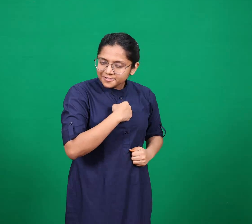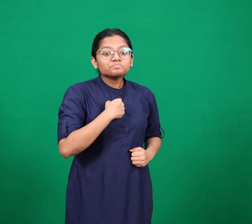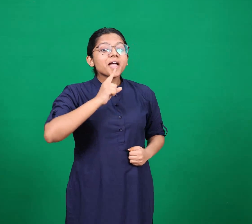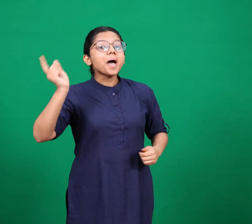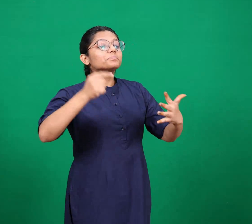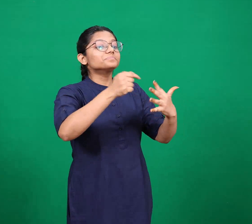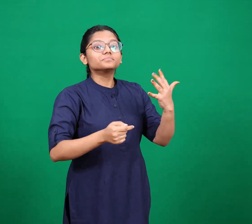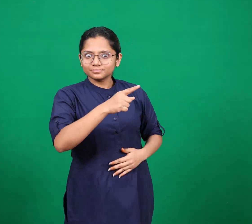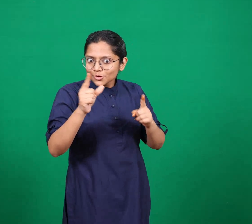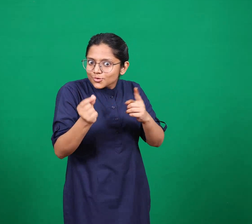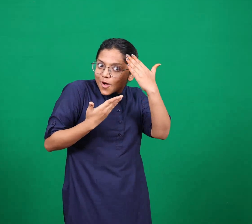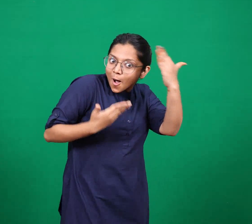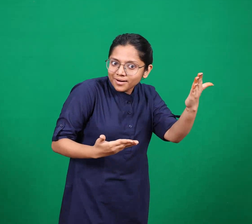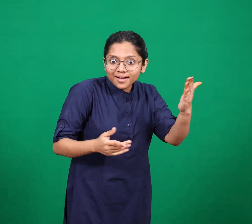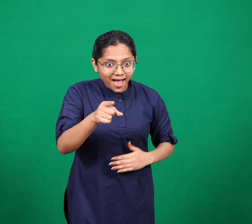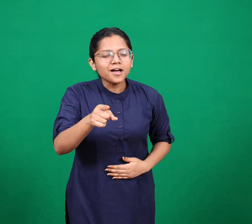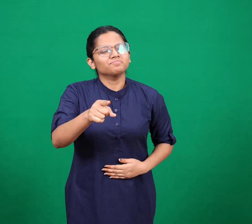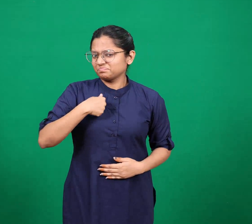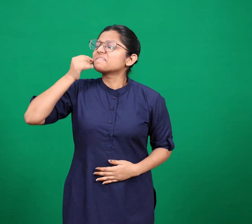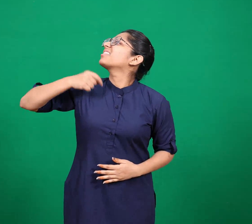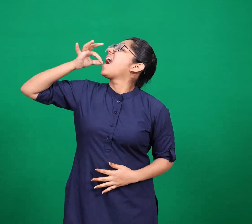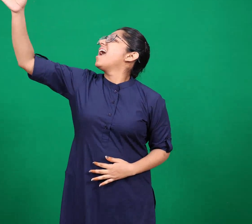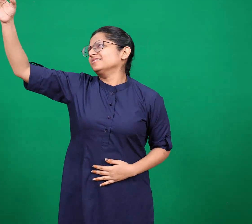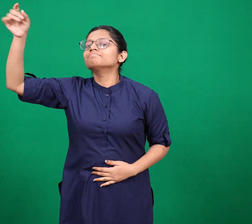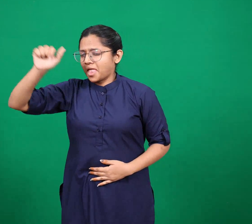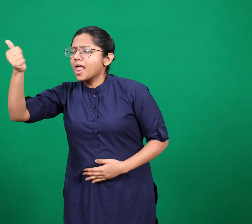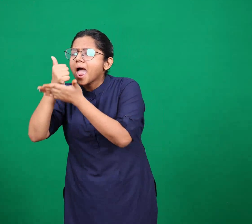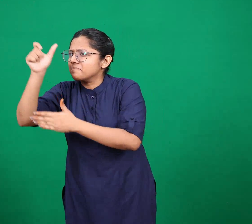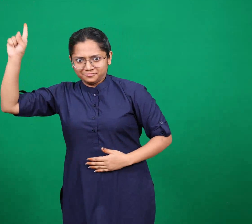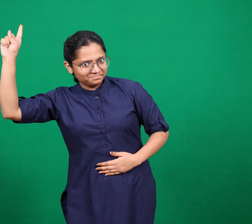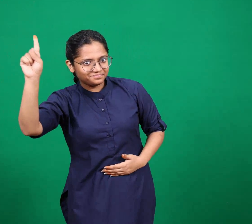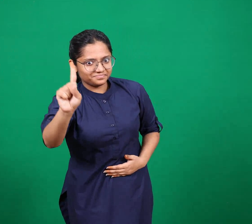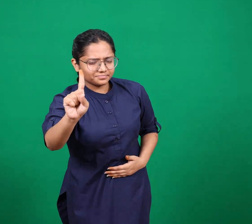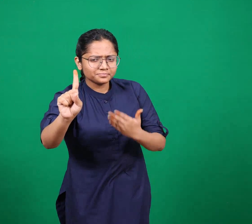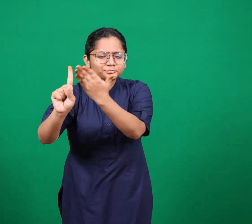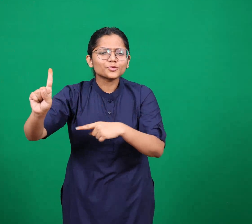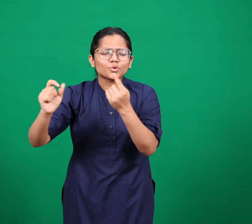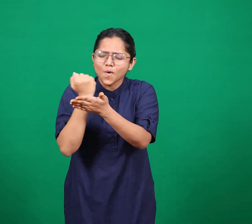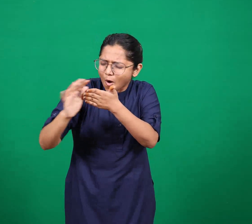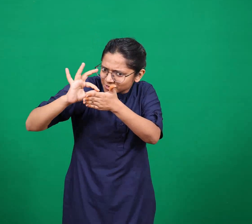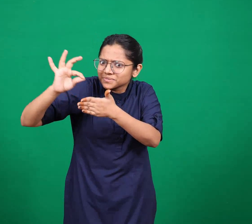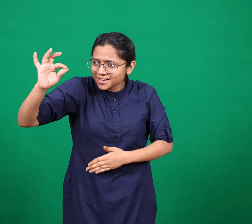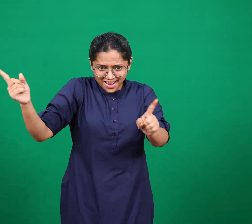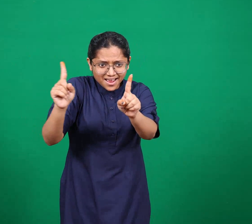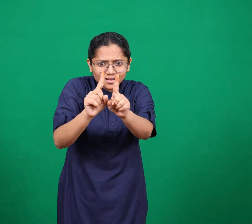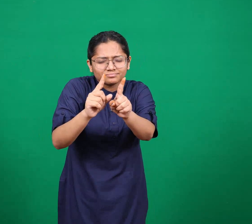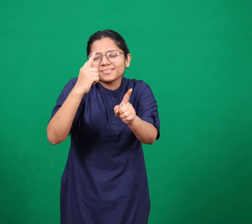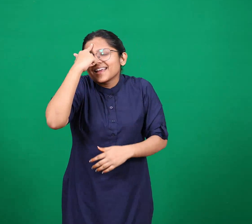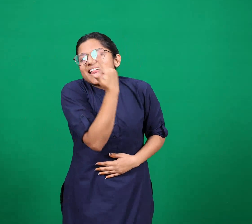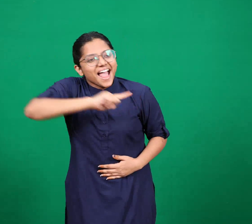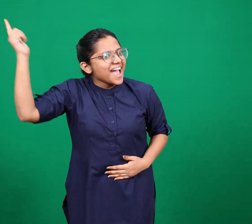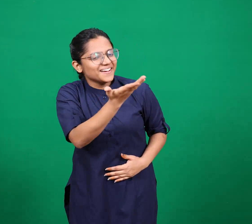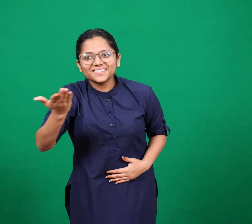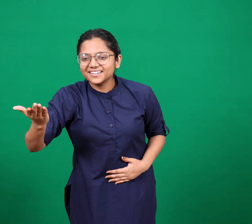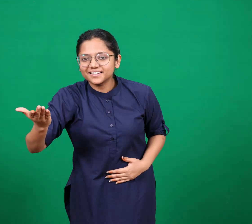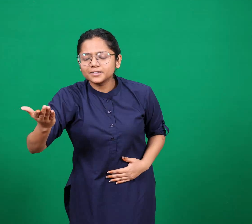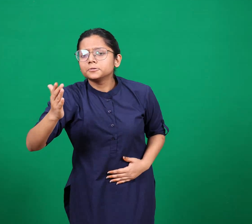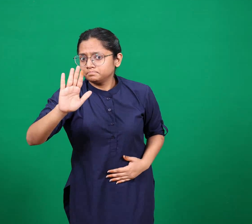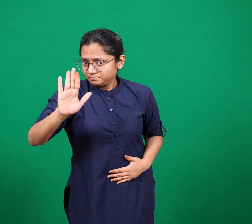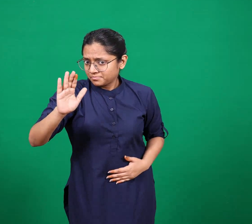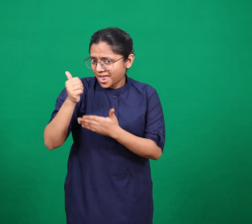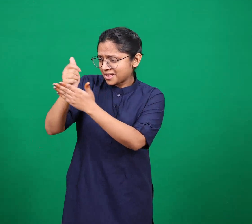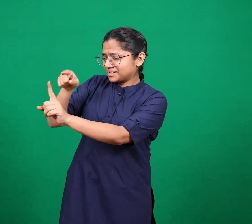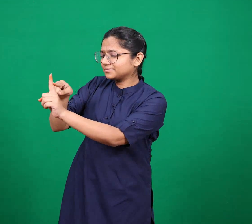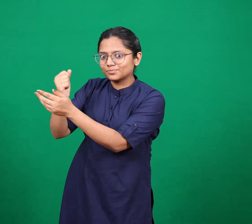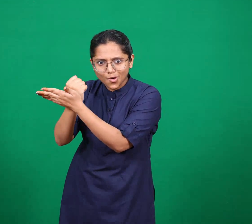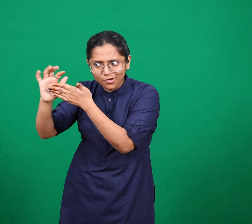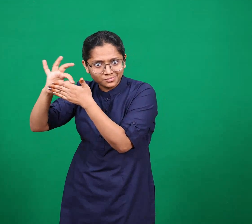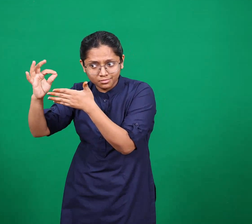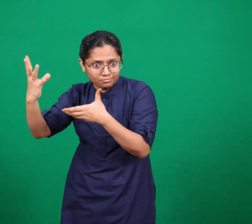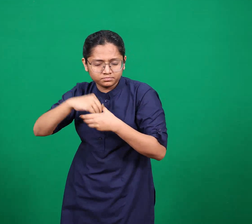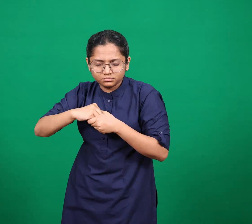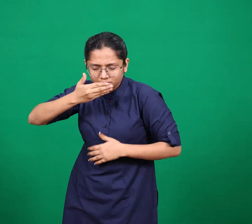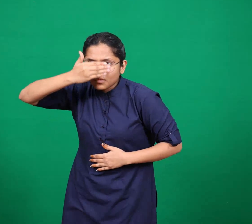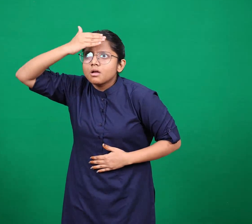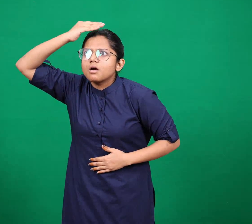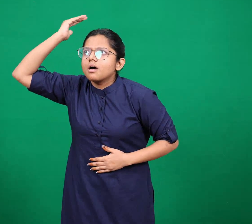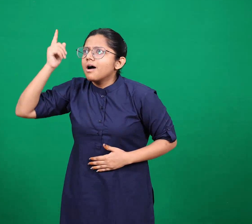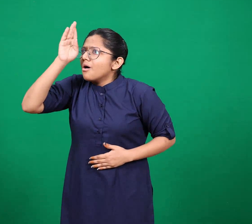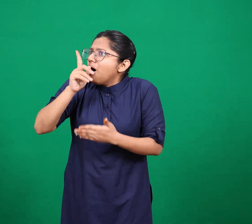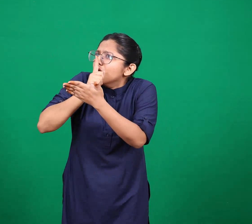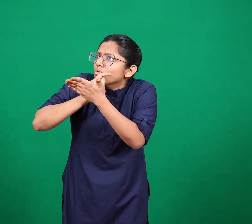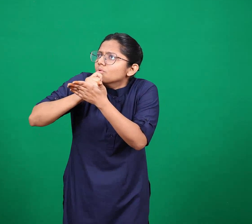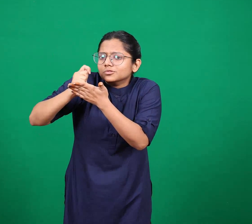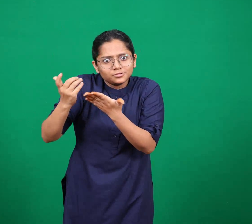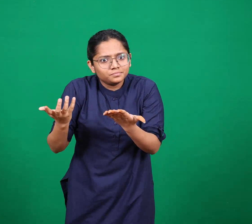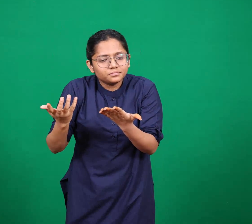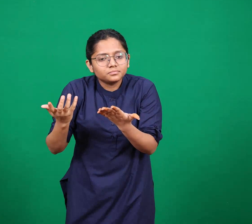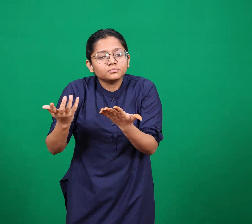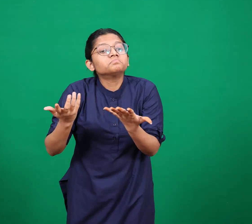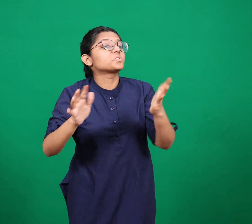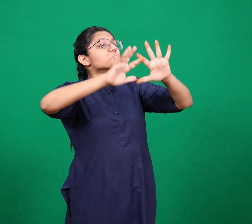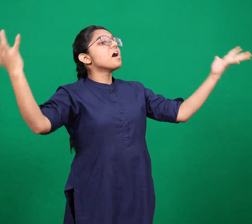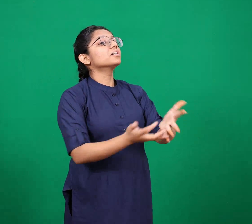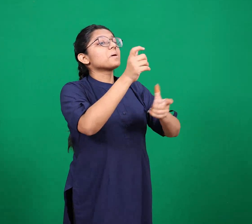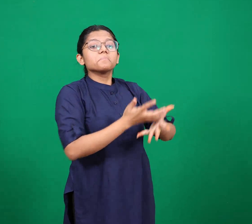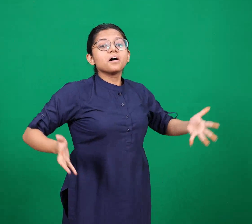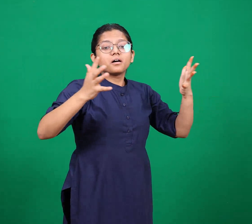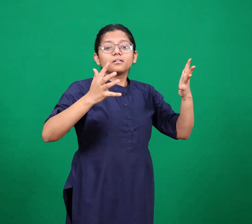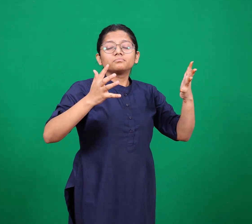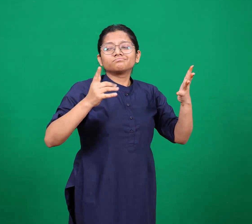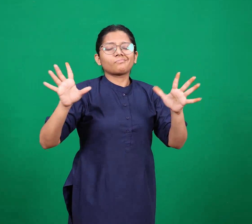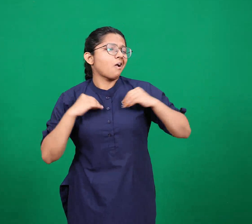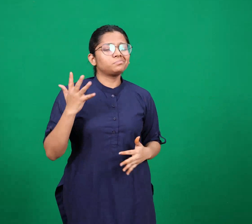And I will ask the Father, and He will give you another Advocate to be with you forever- the Spirit of truth.